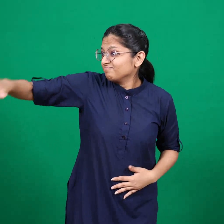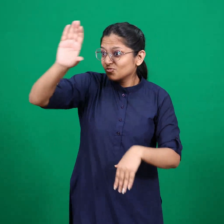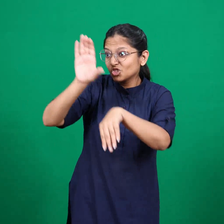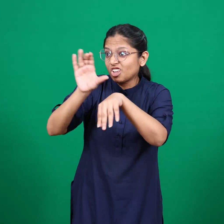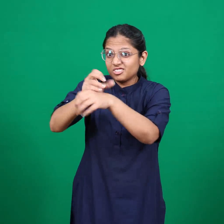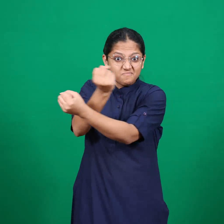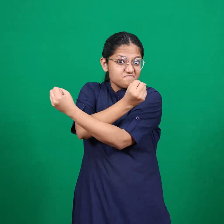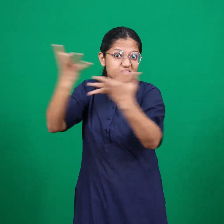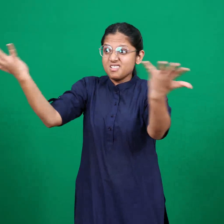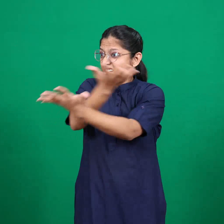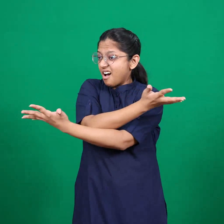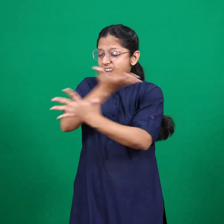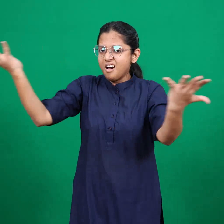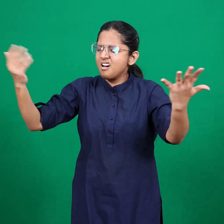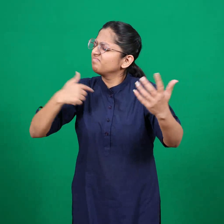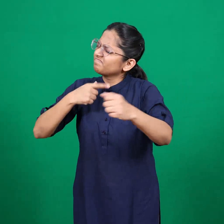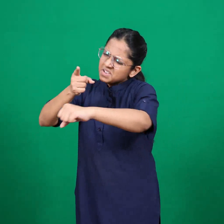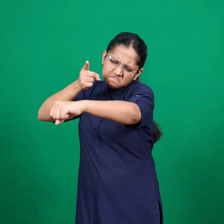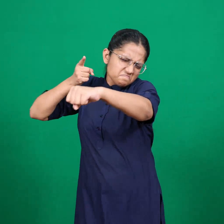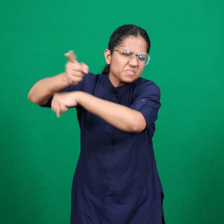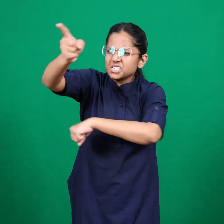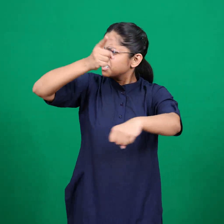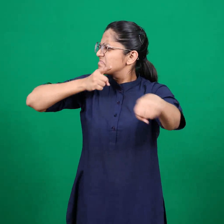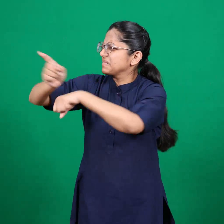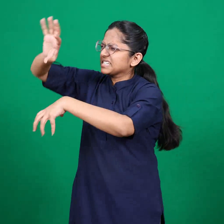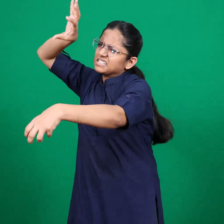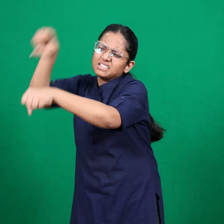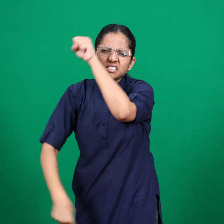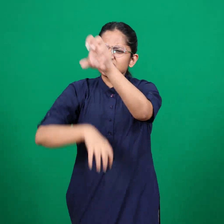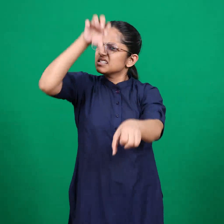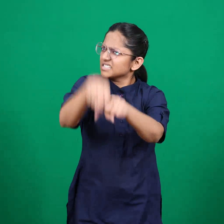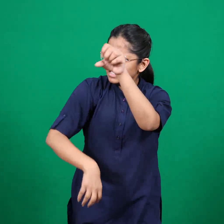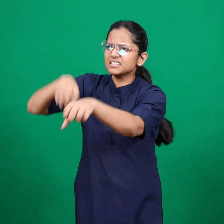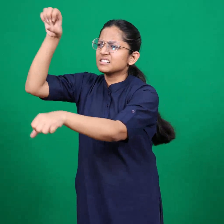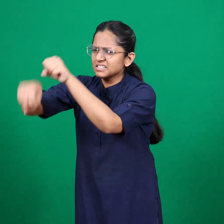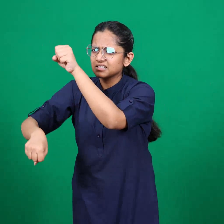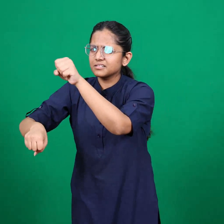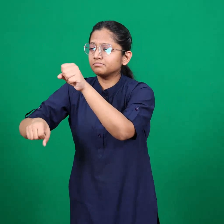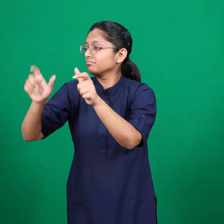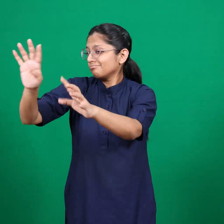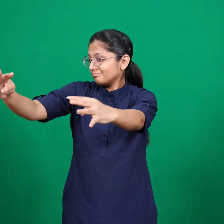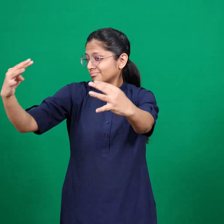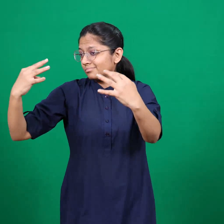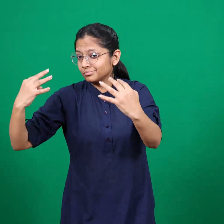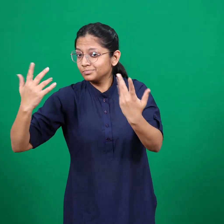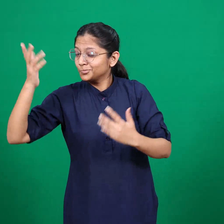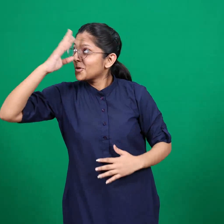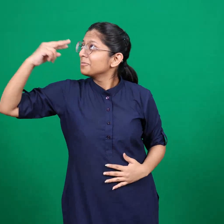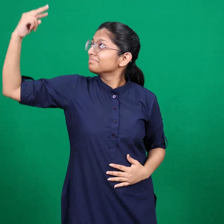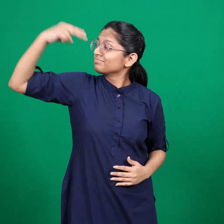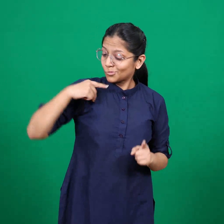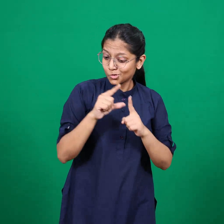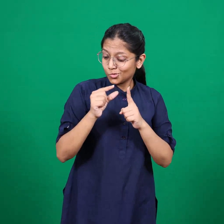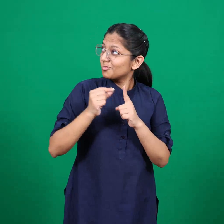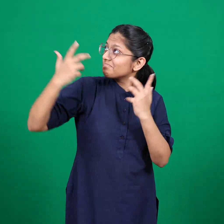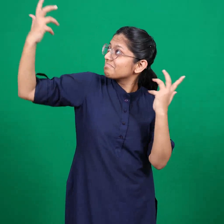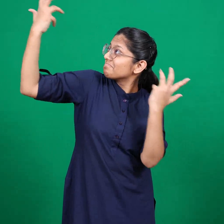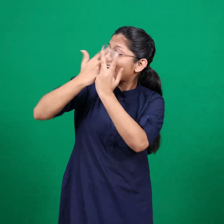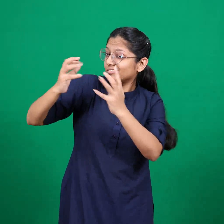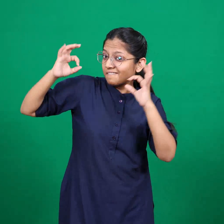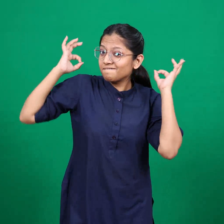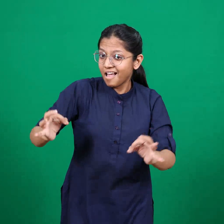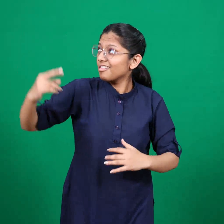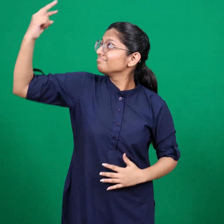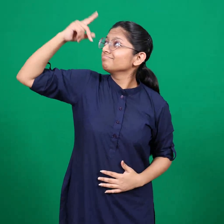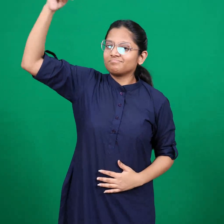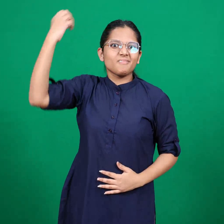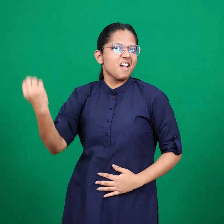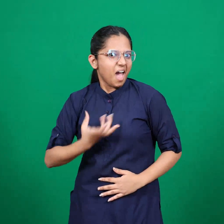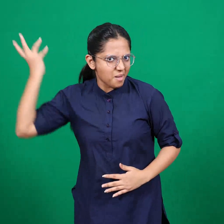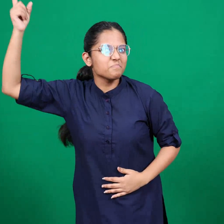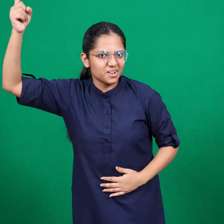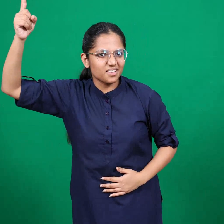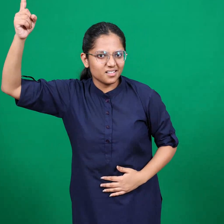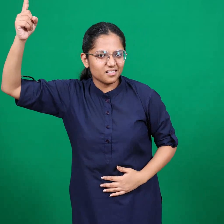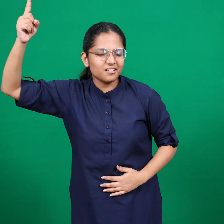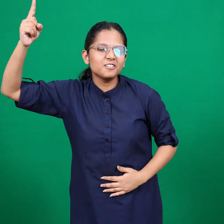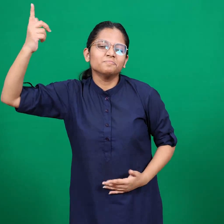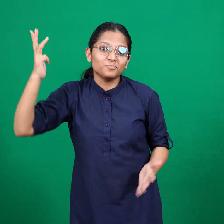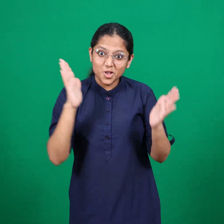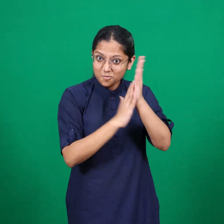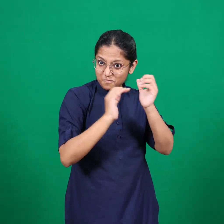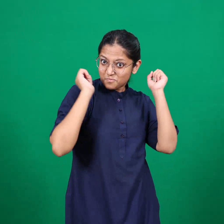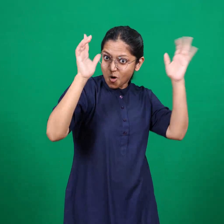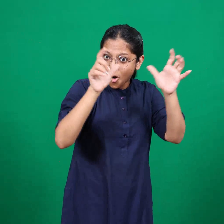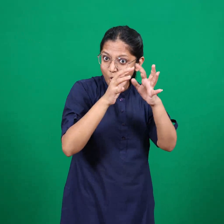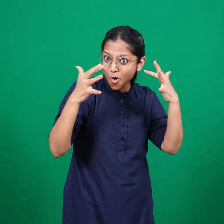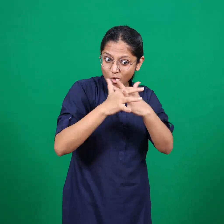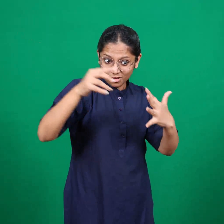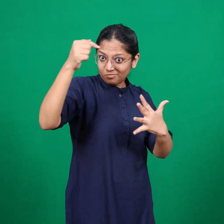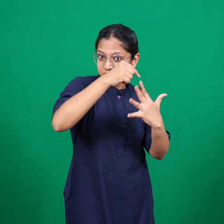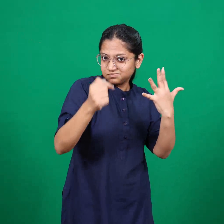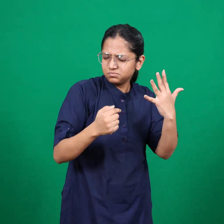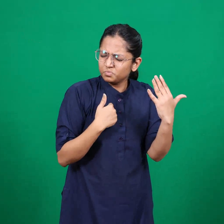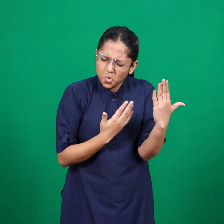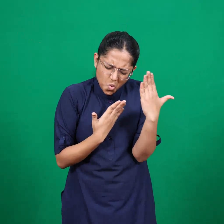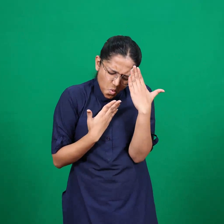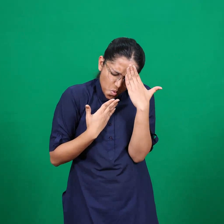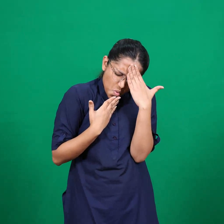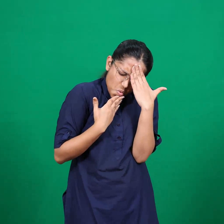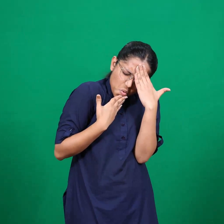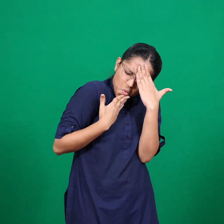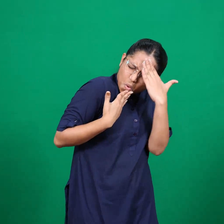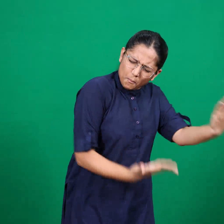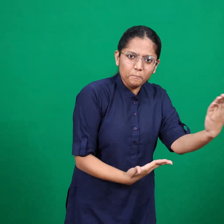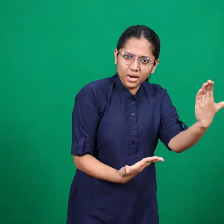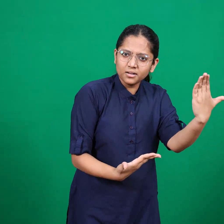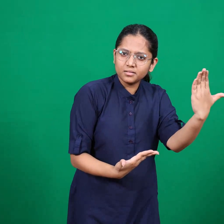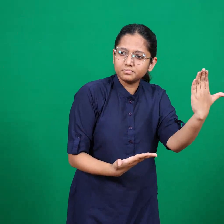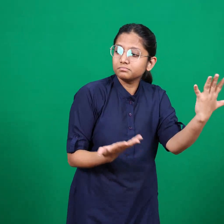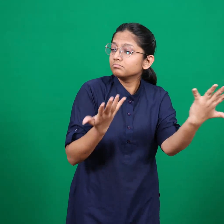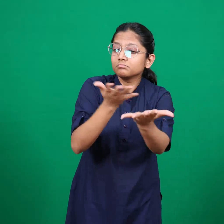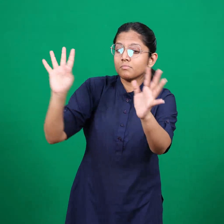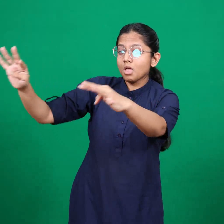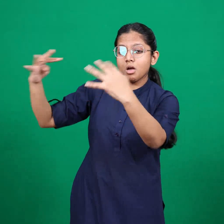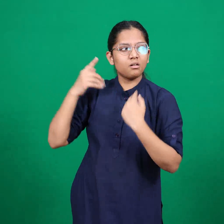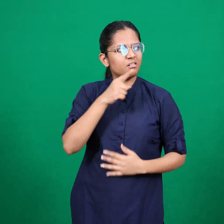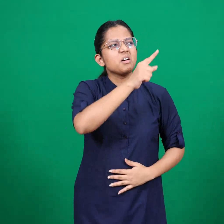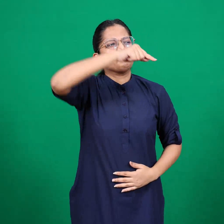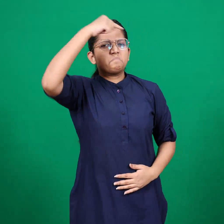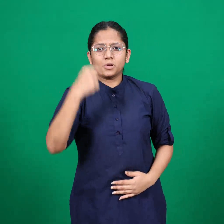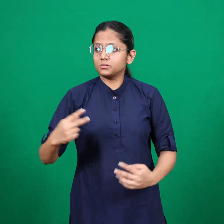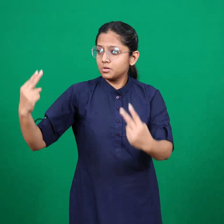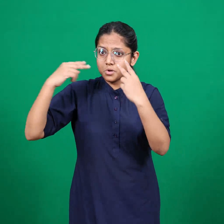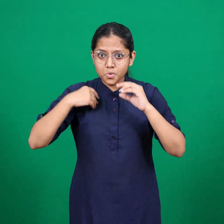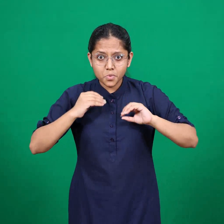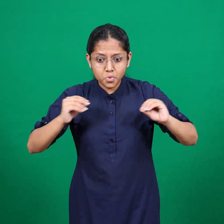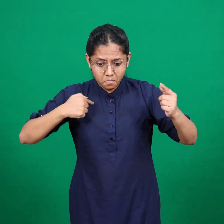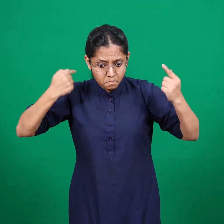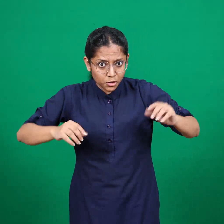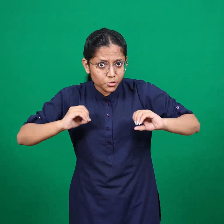as to righteousness in the law, faultless.